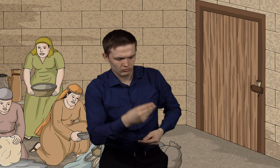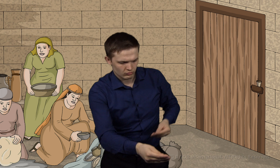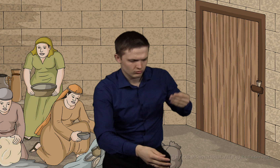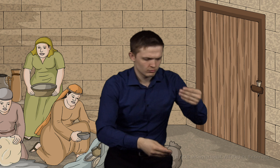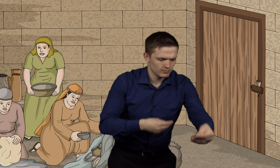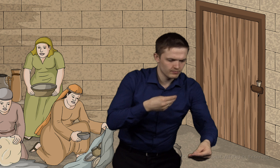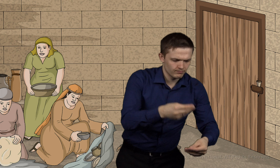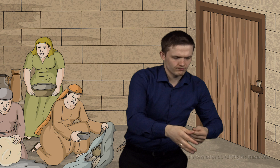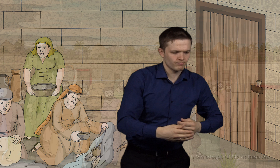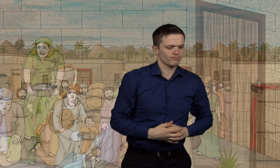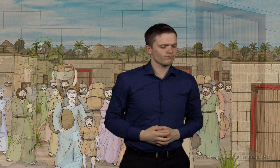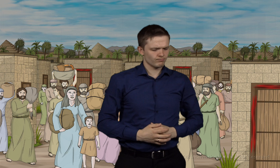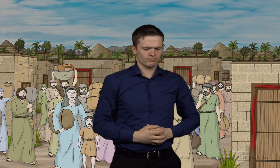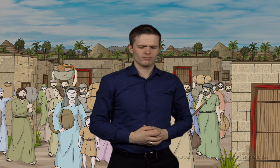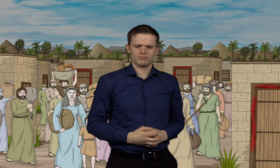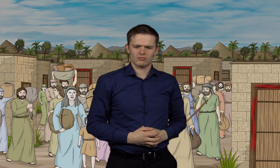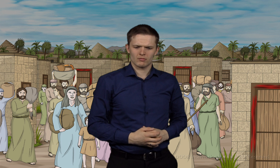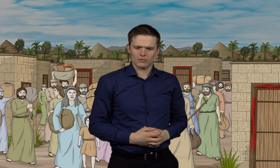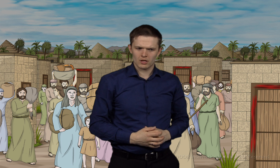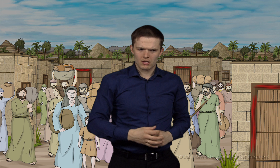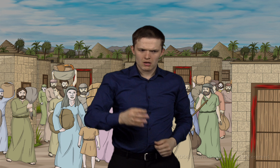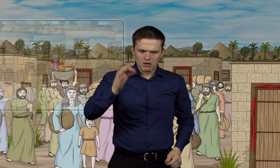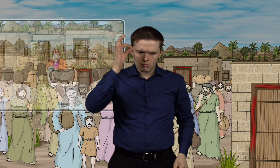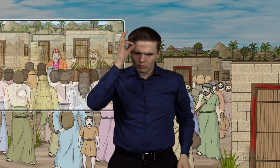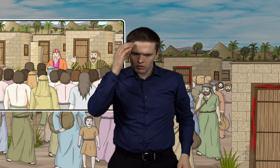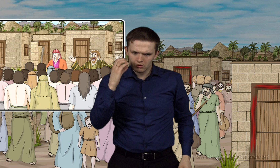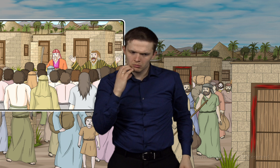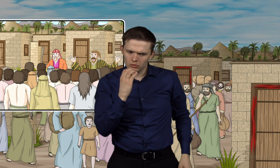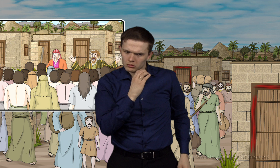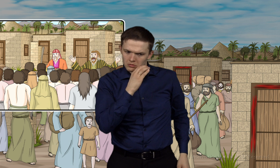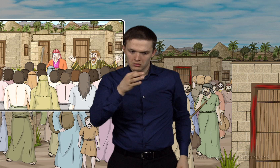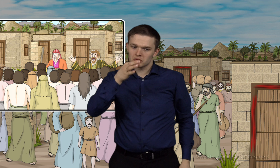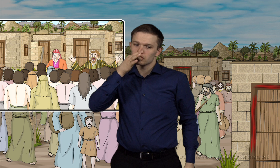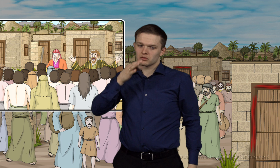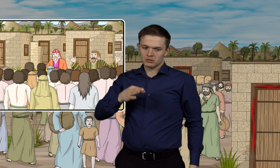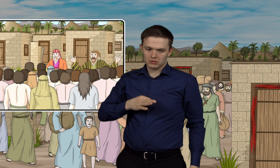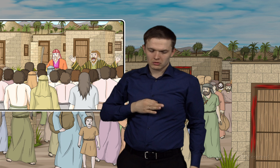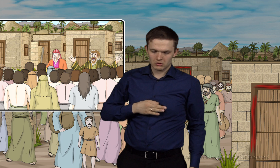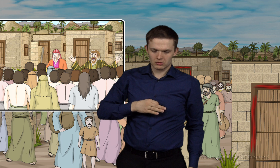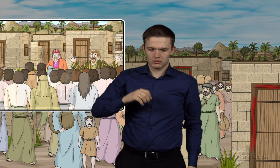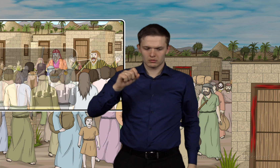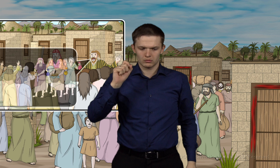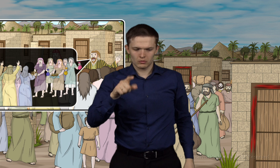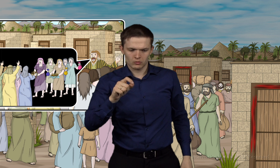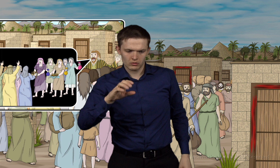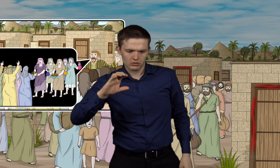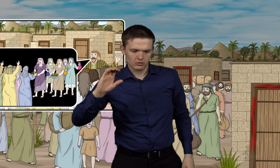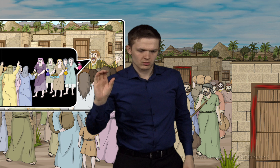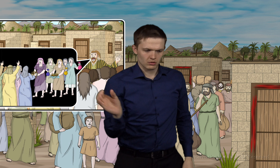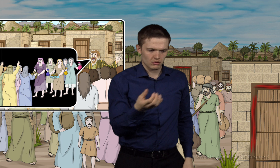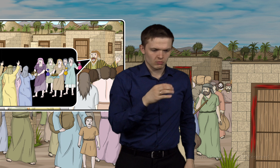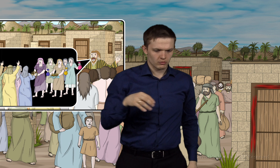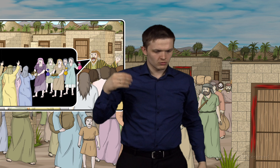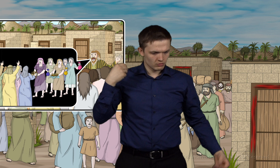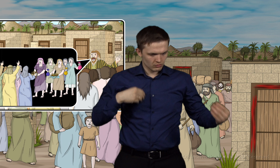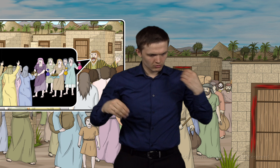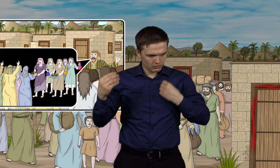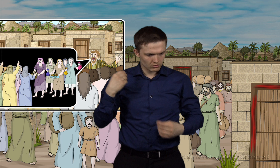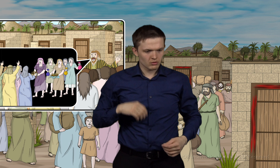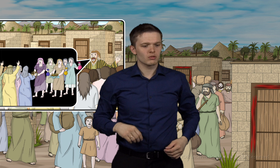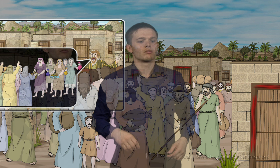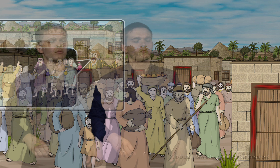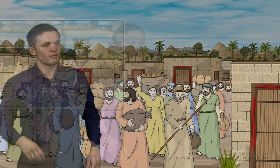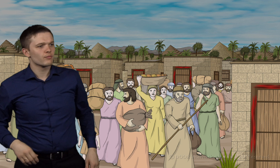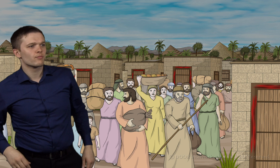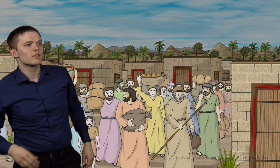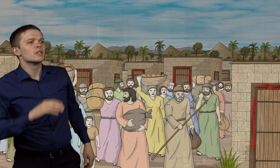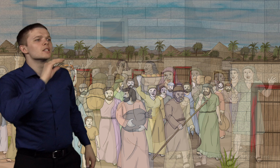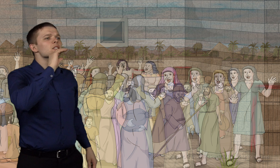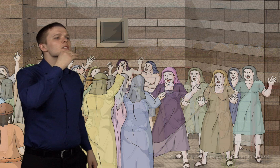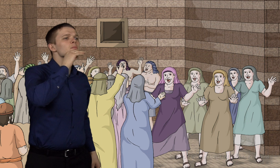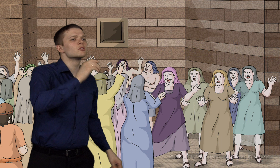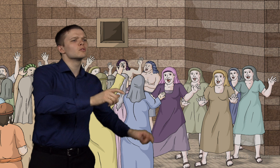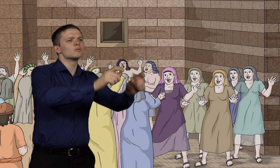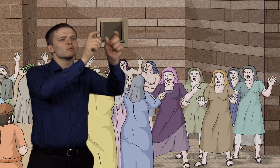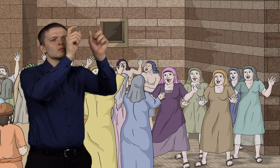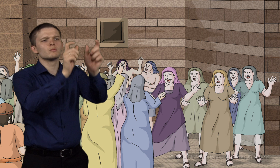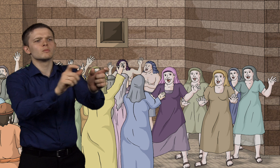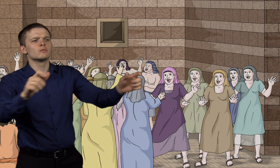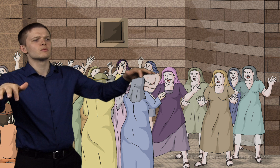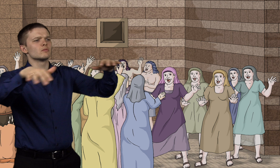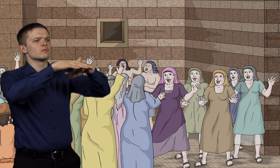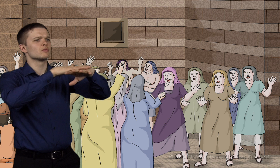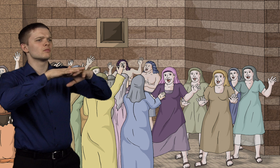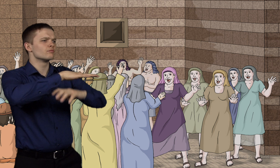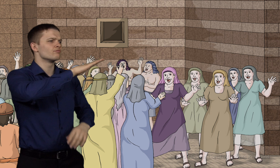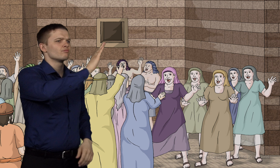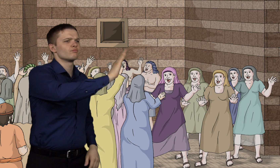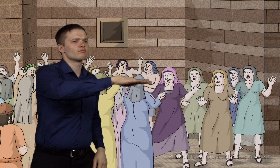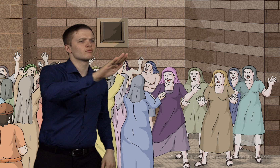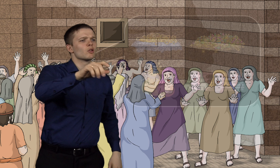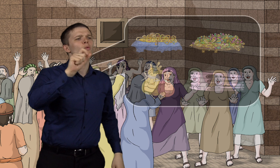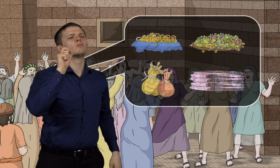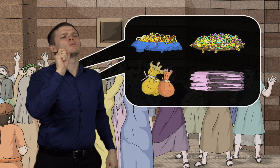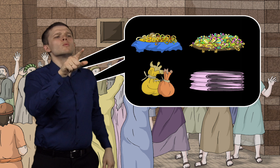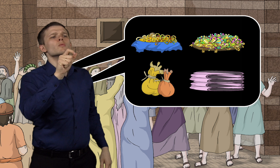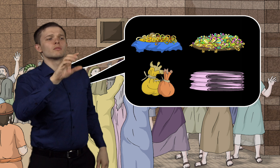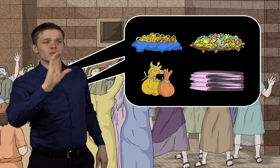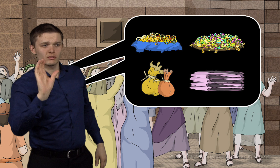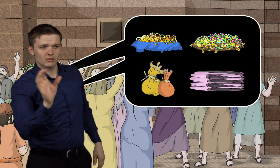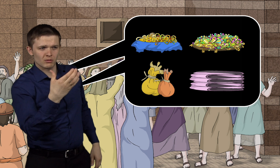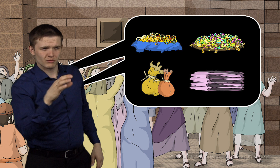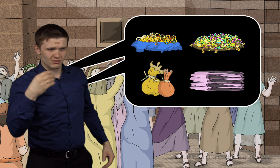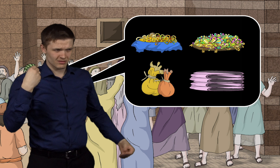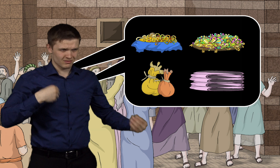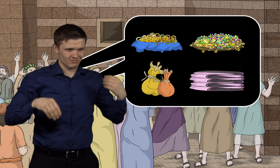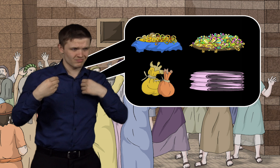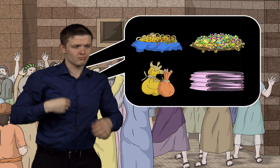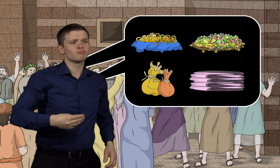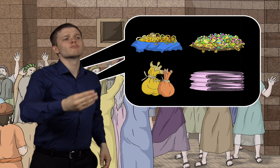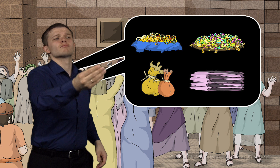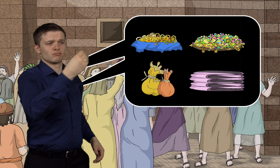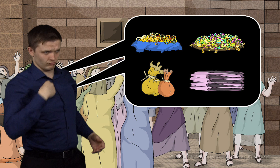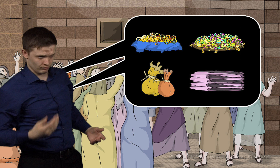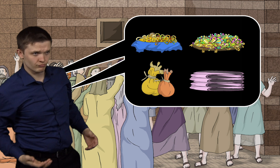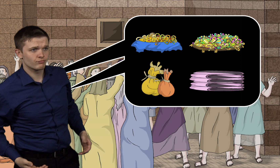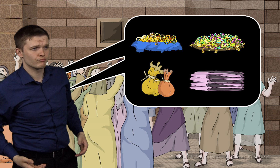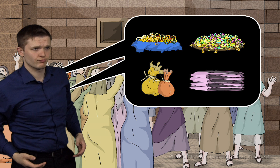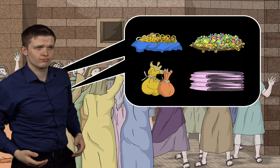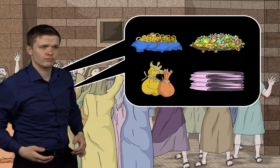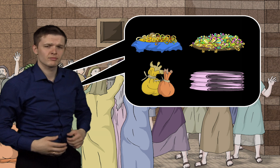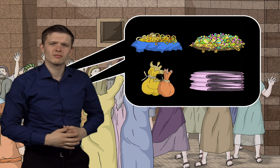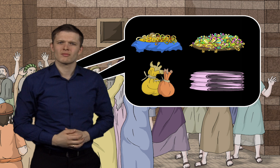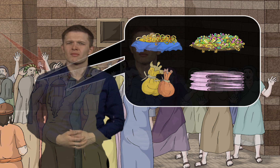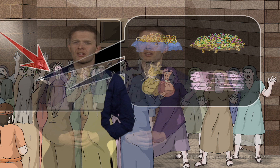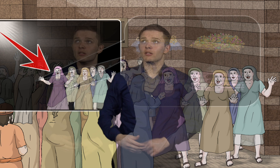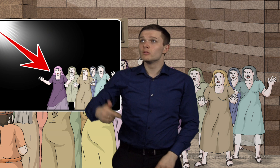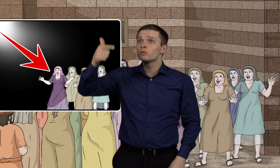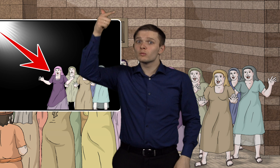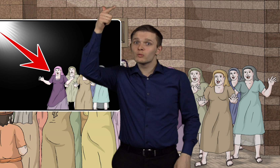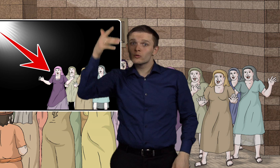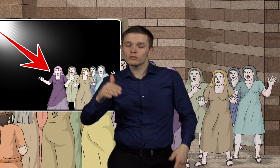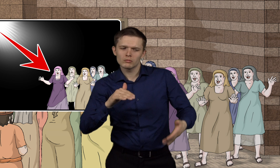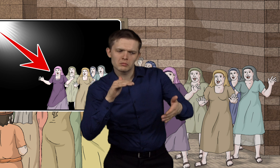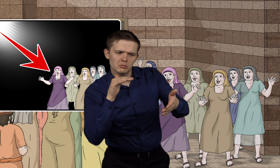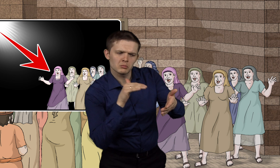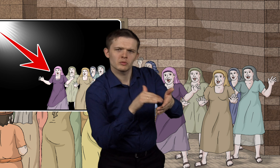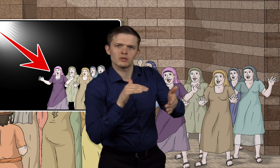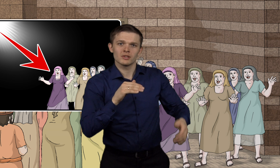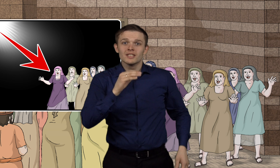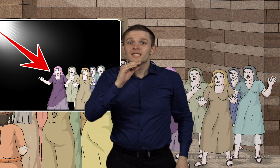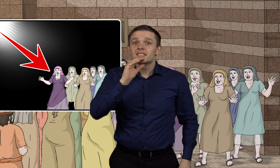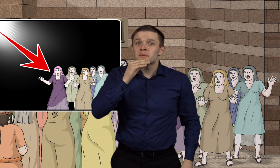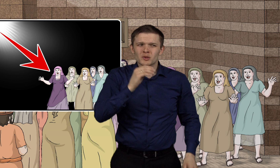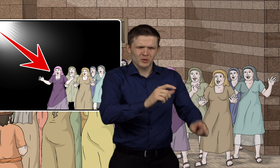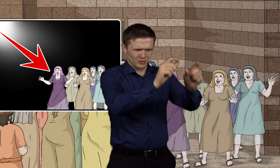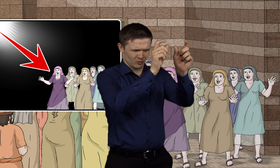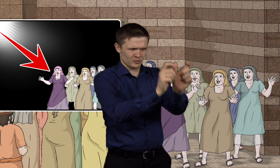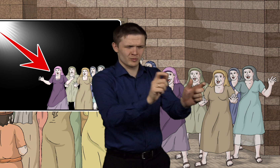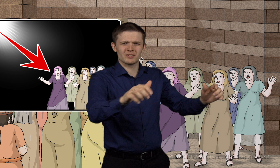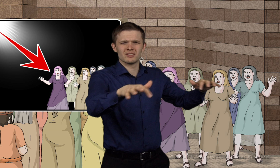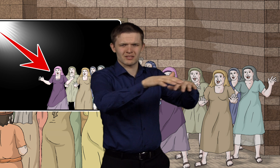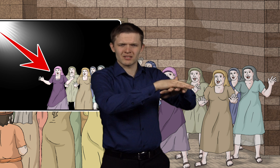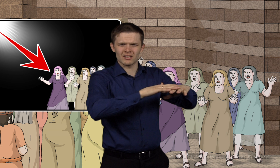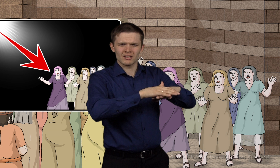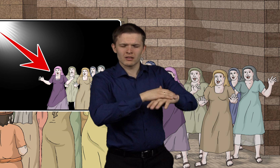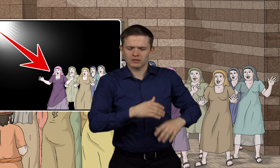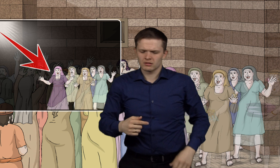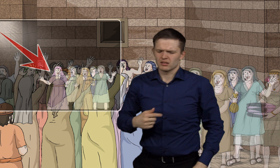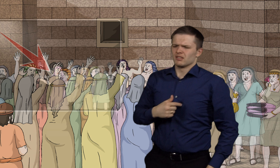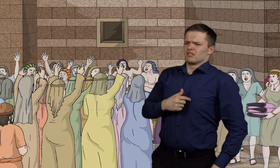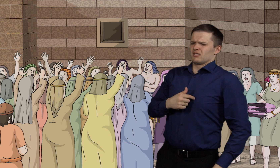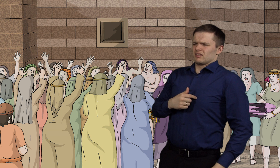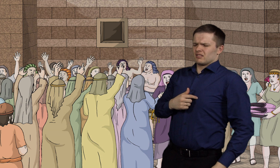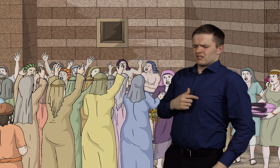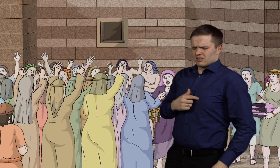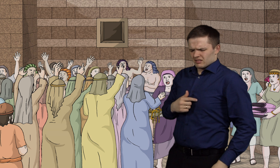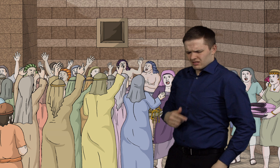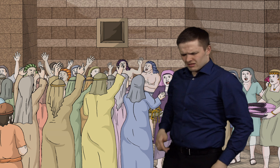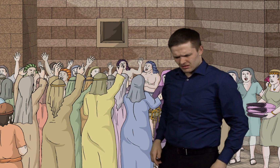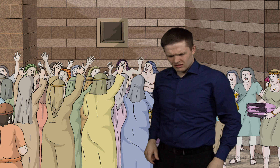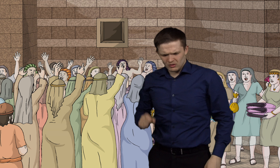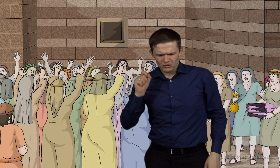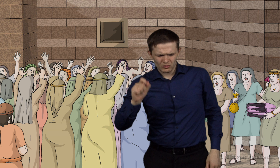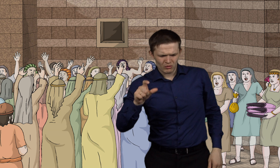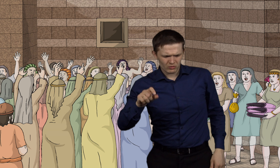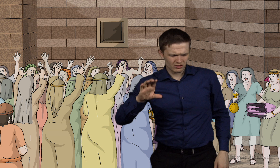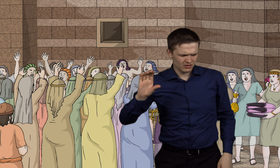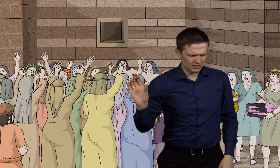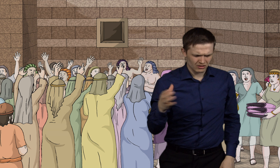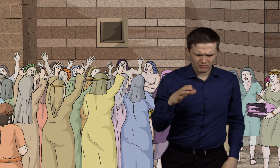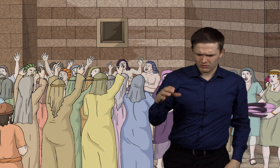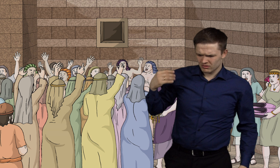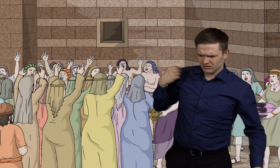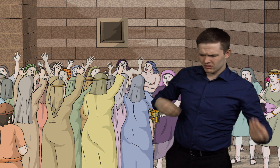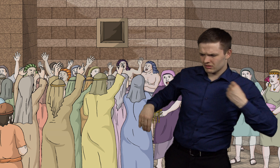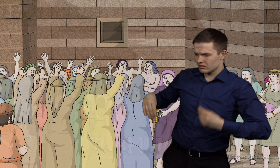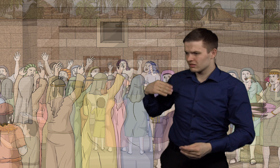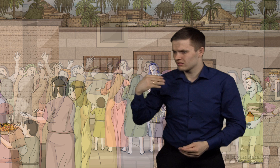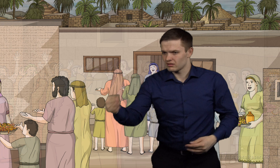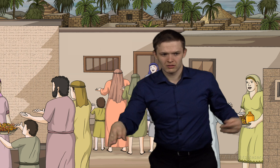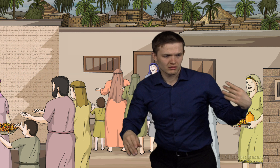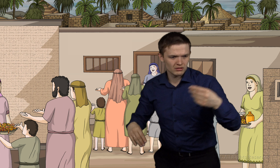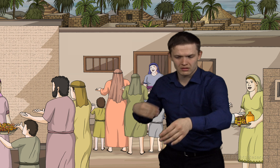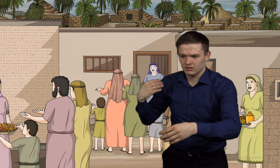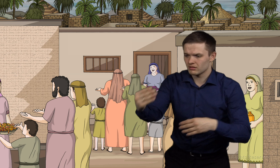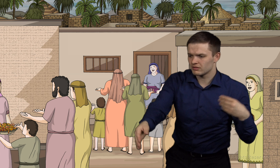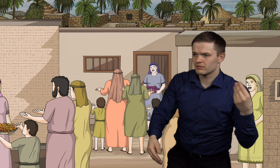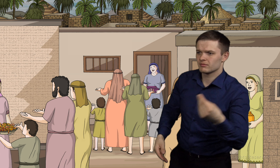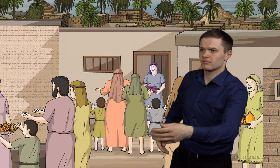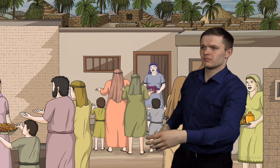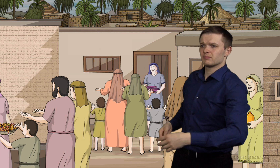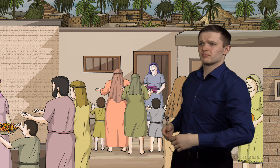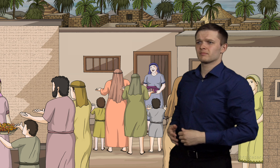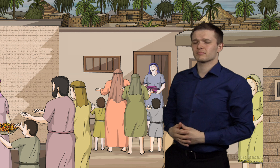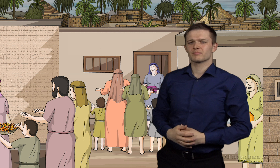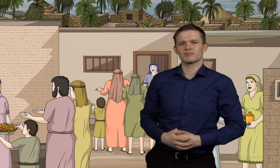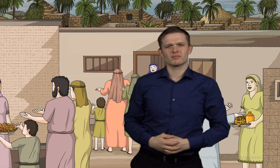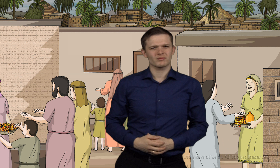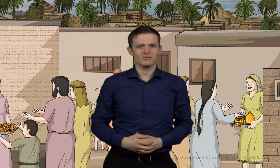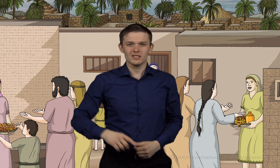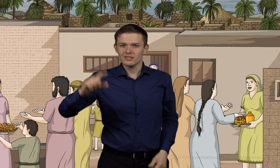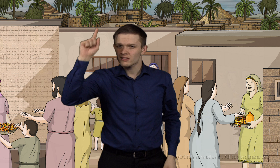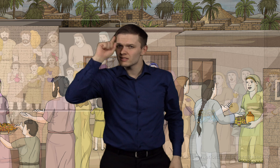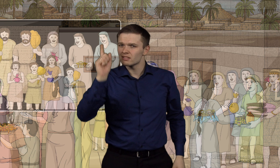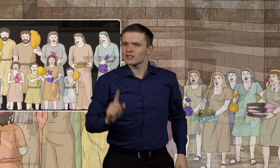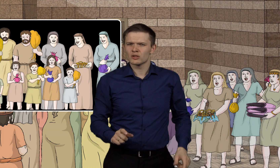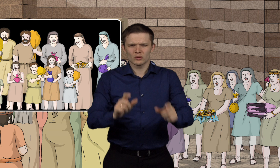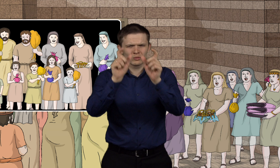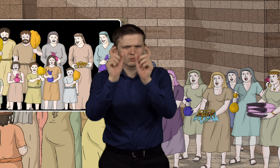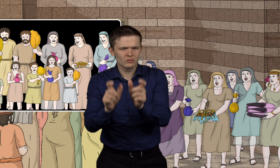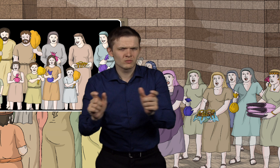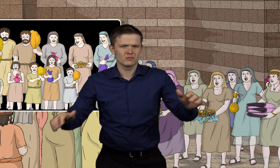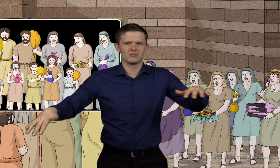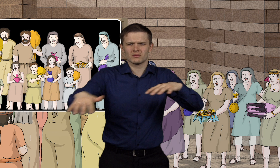Furthermore, the Israelites acted on Moses’ word and asked the Egyptians for articles of silver and gold, and for clothing. And the LORD gave the people such favor in the sight of the Egyptians that they granted their request.